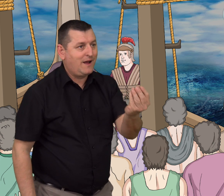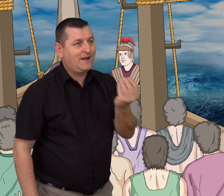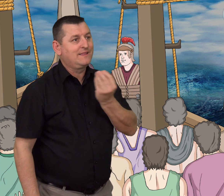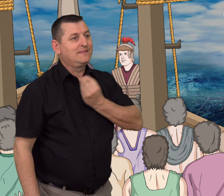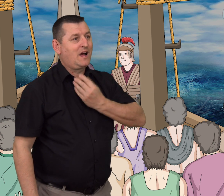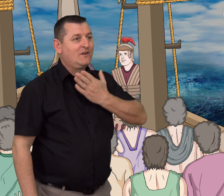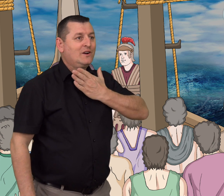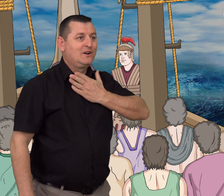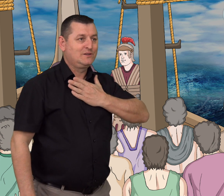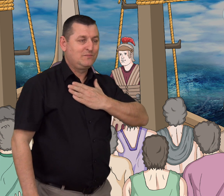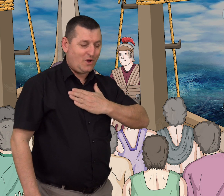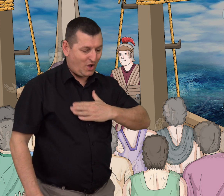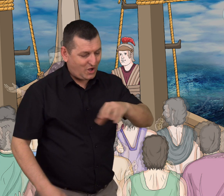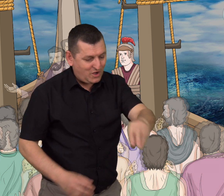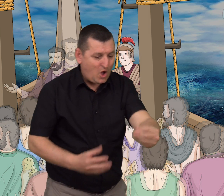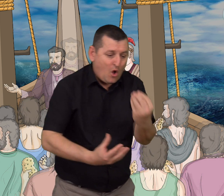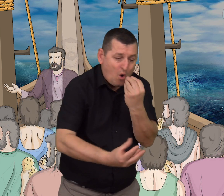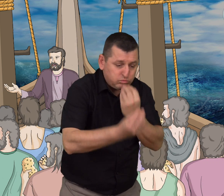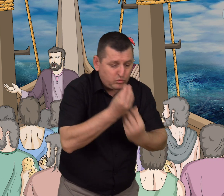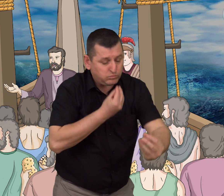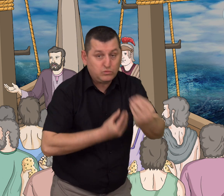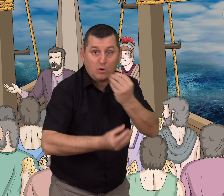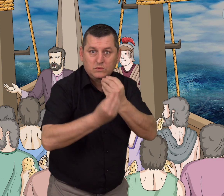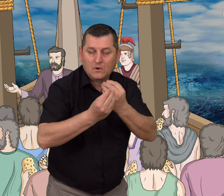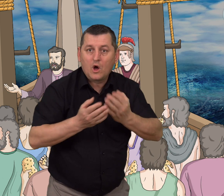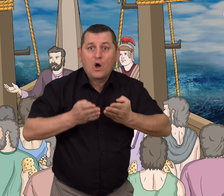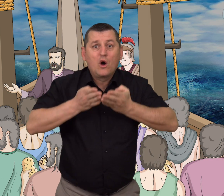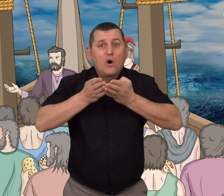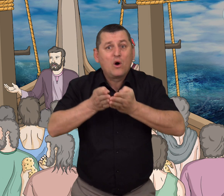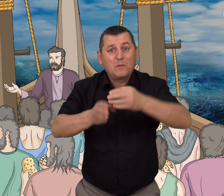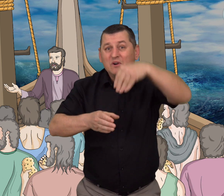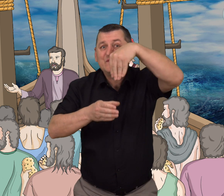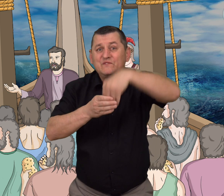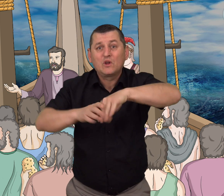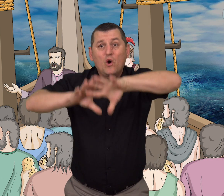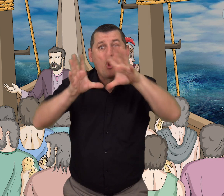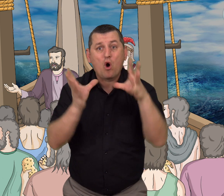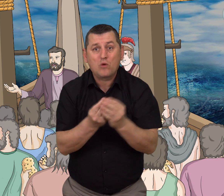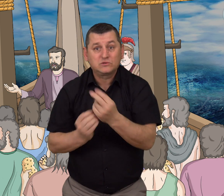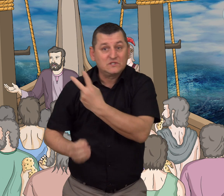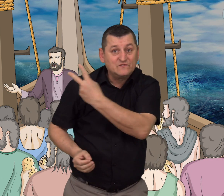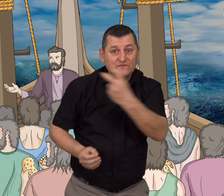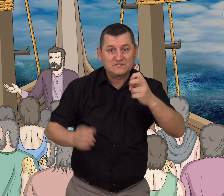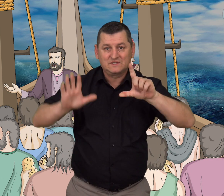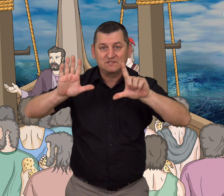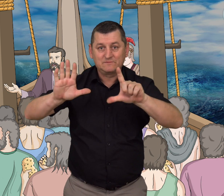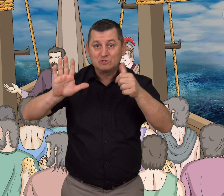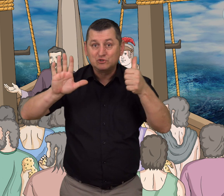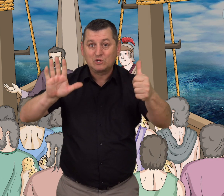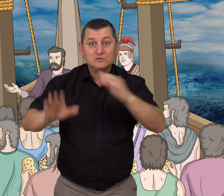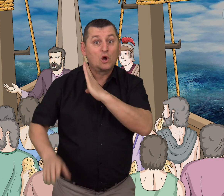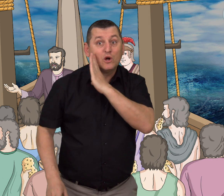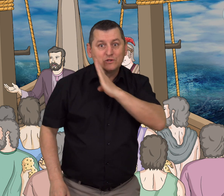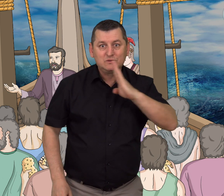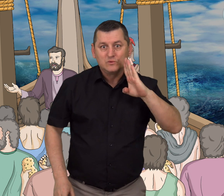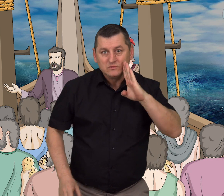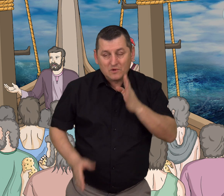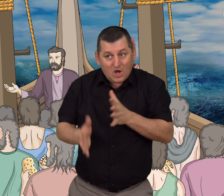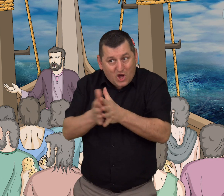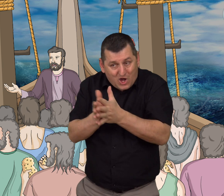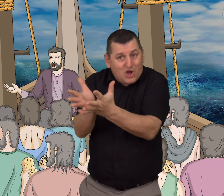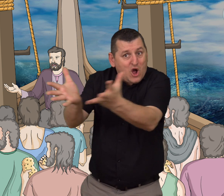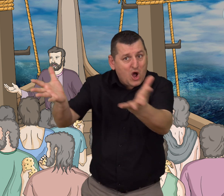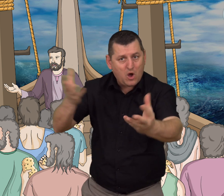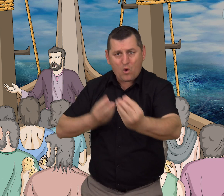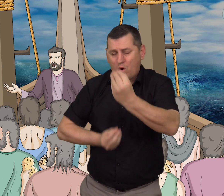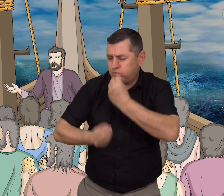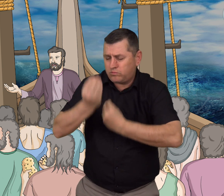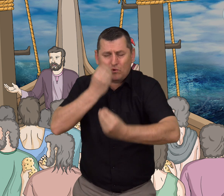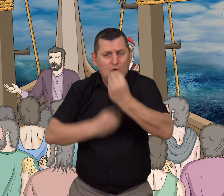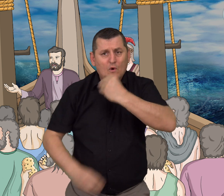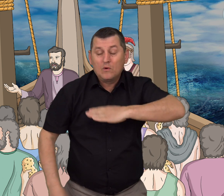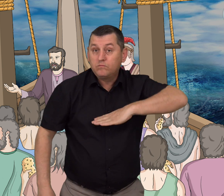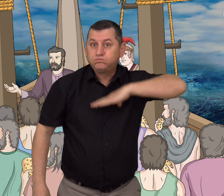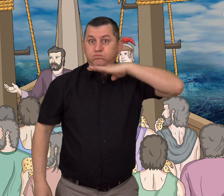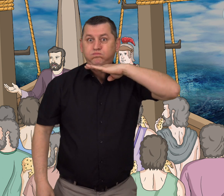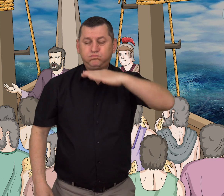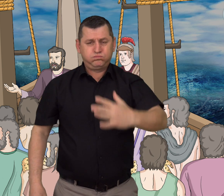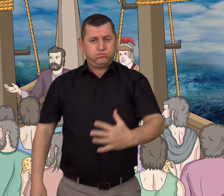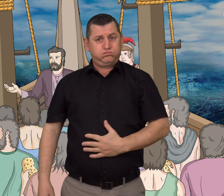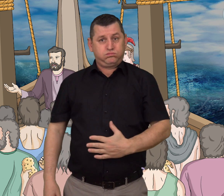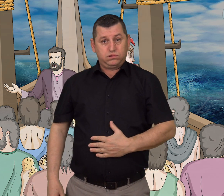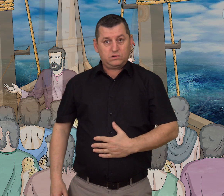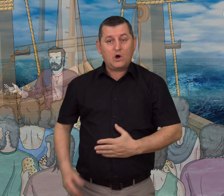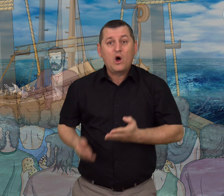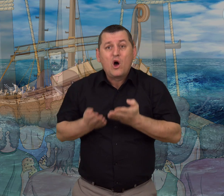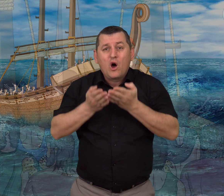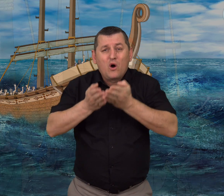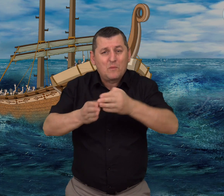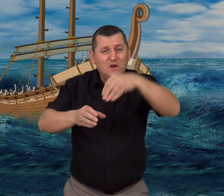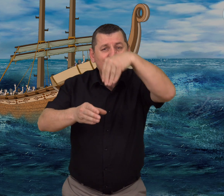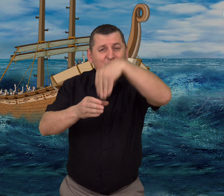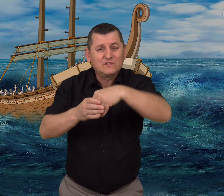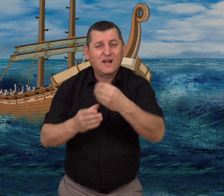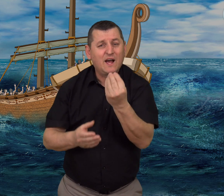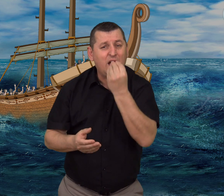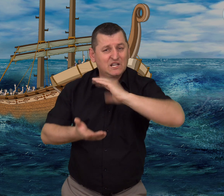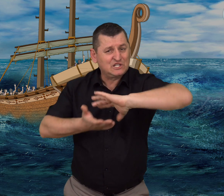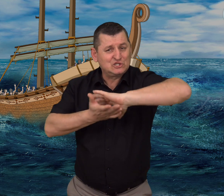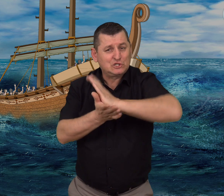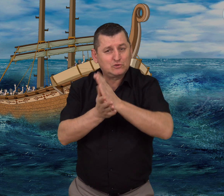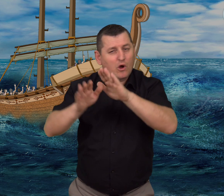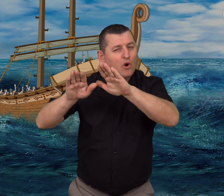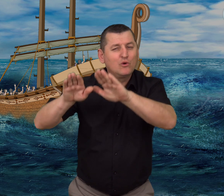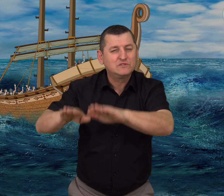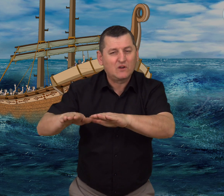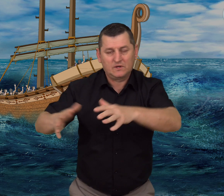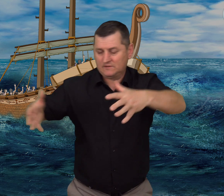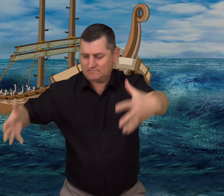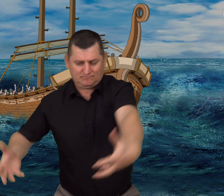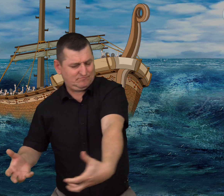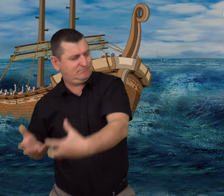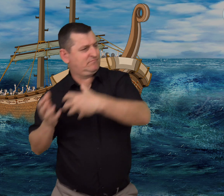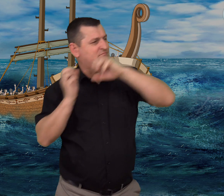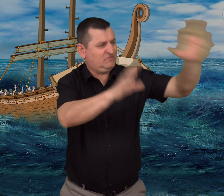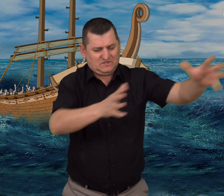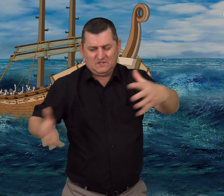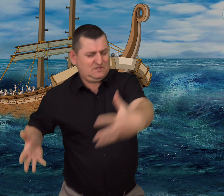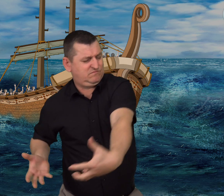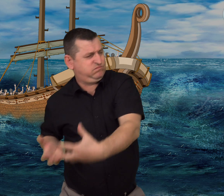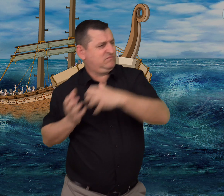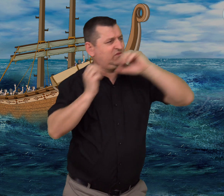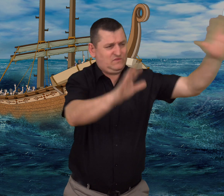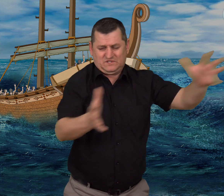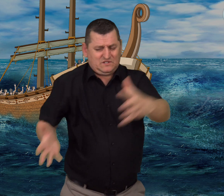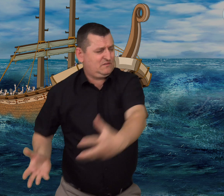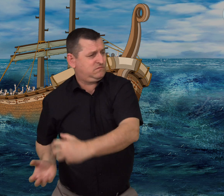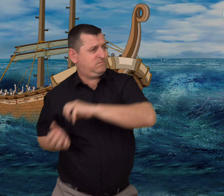They were all encouraged and took some food themselves. In all, there were 276 of us on board.